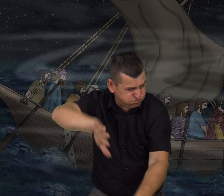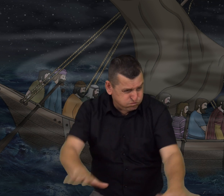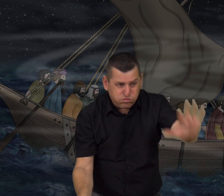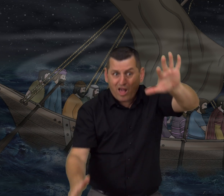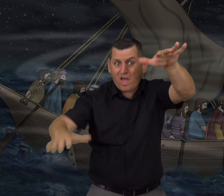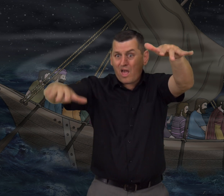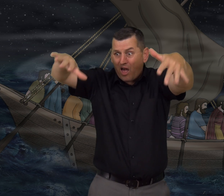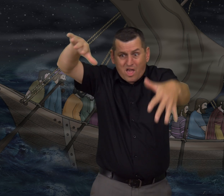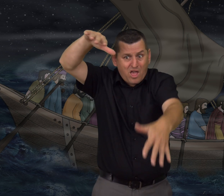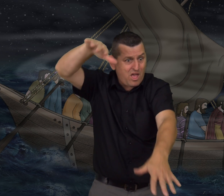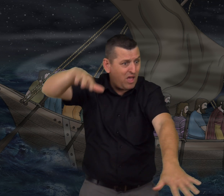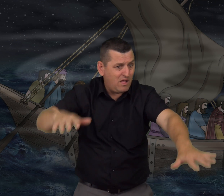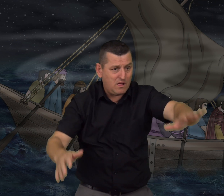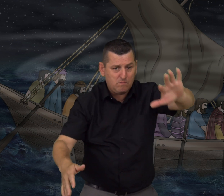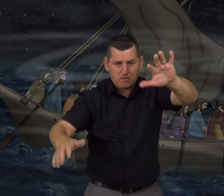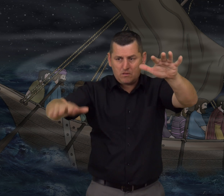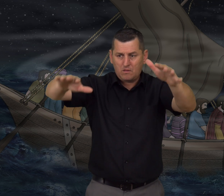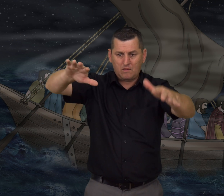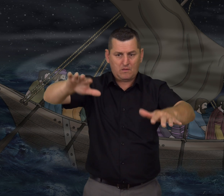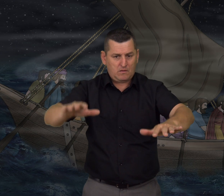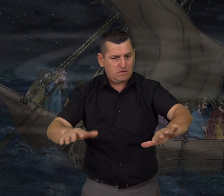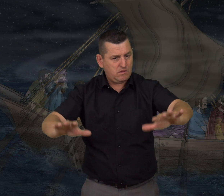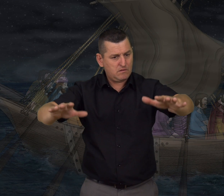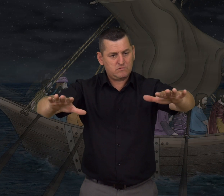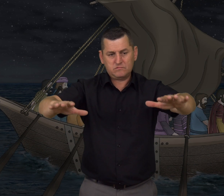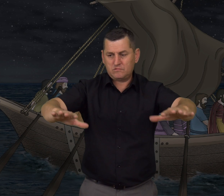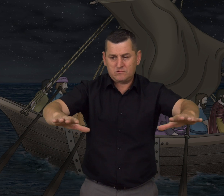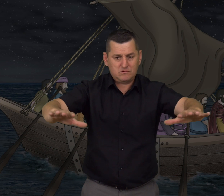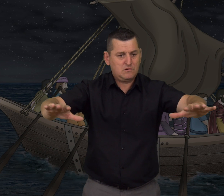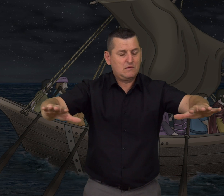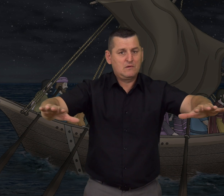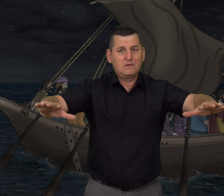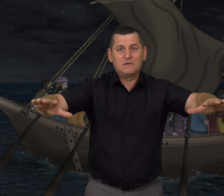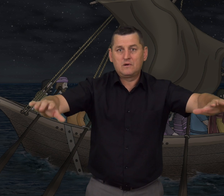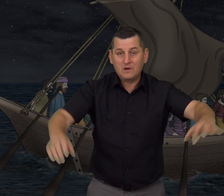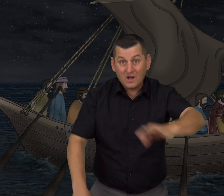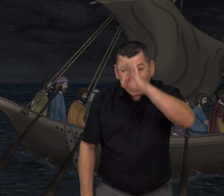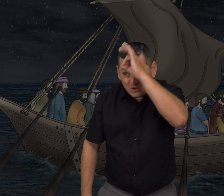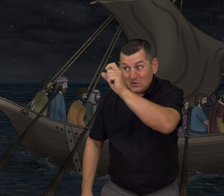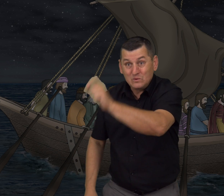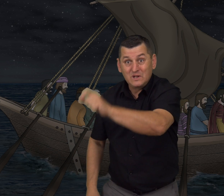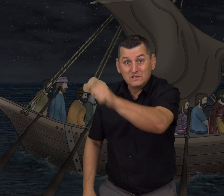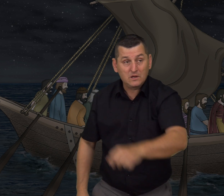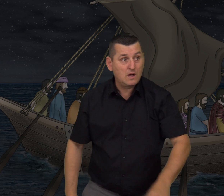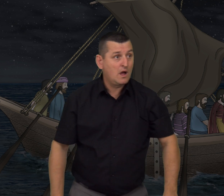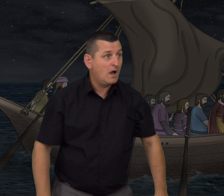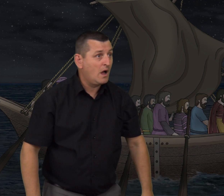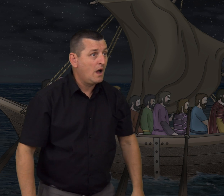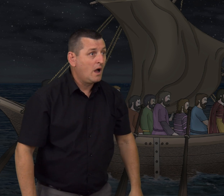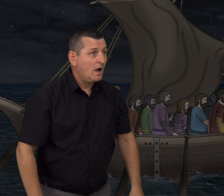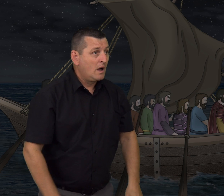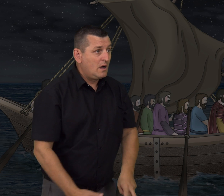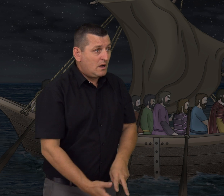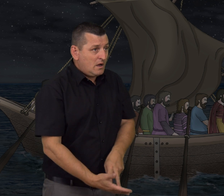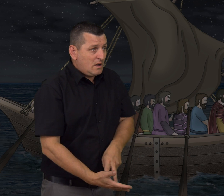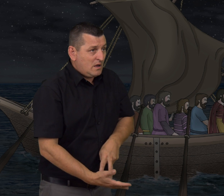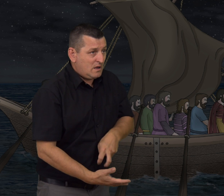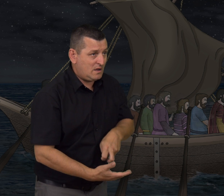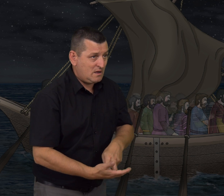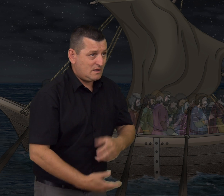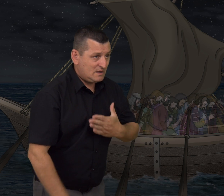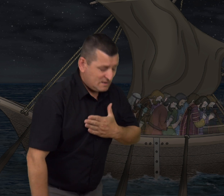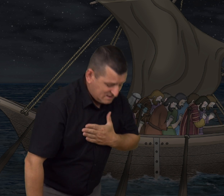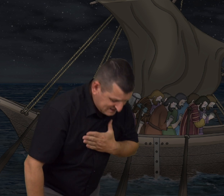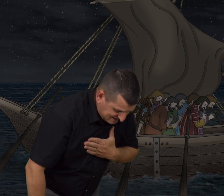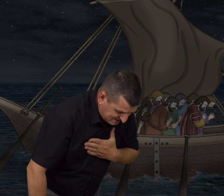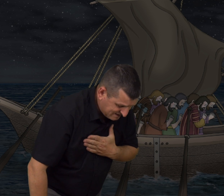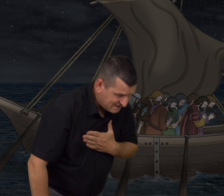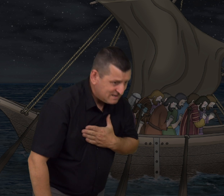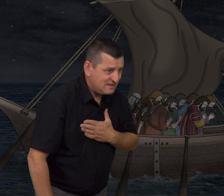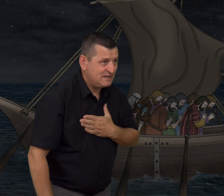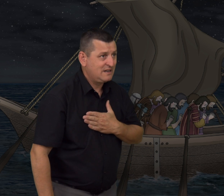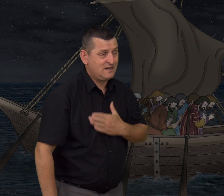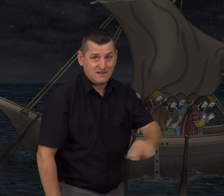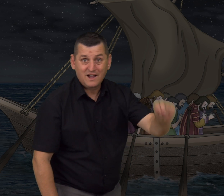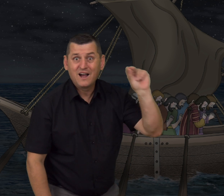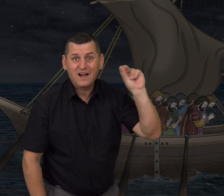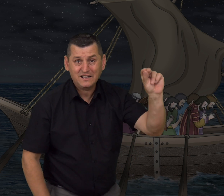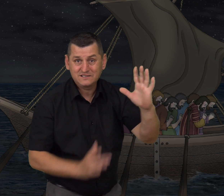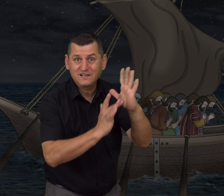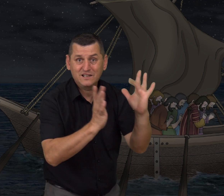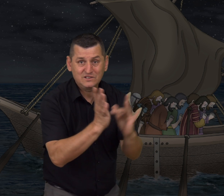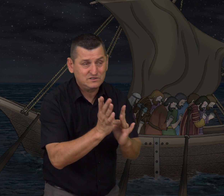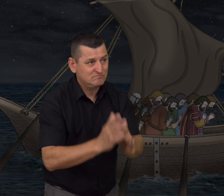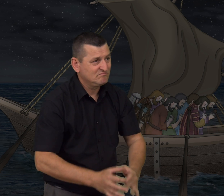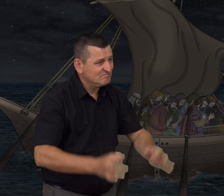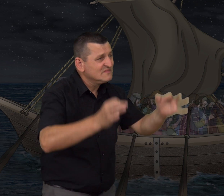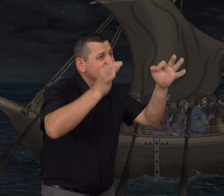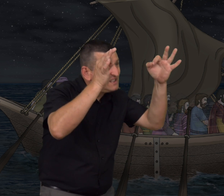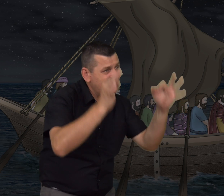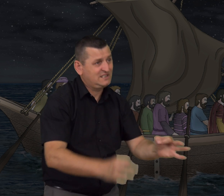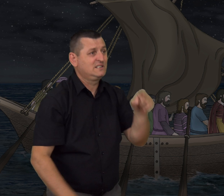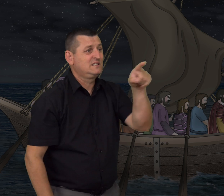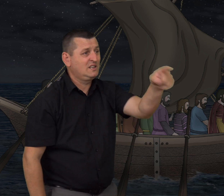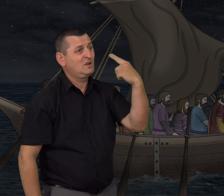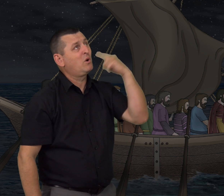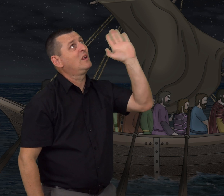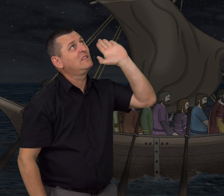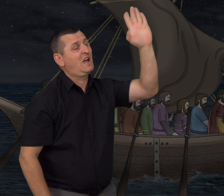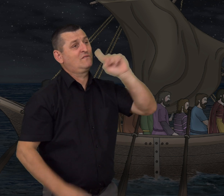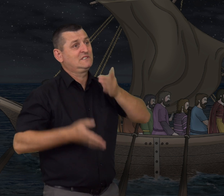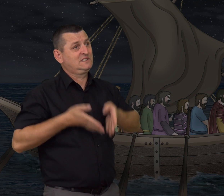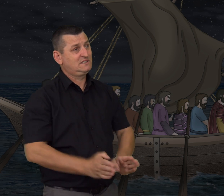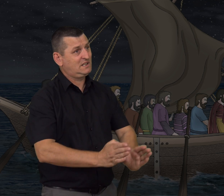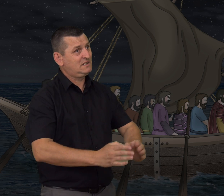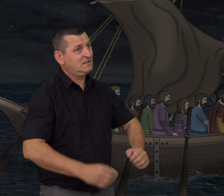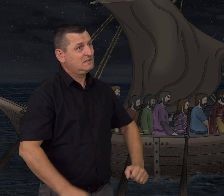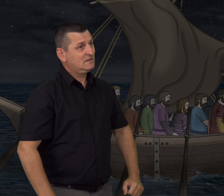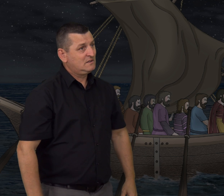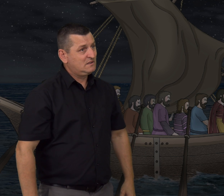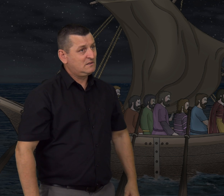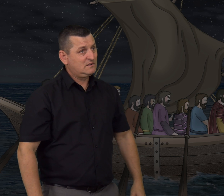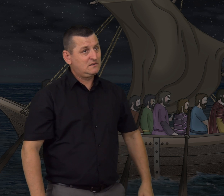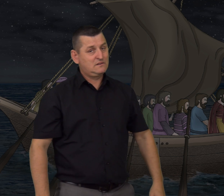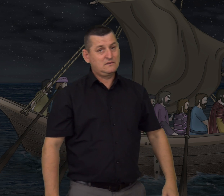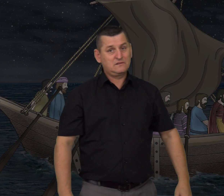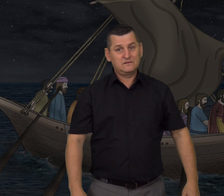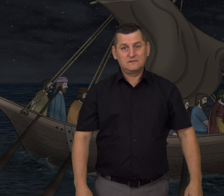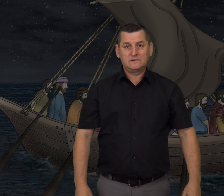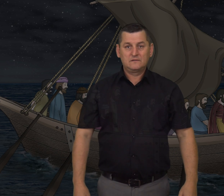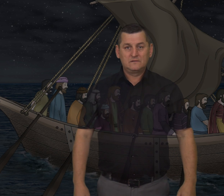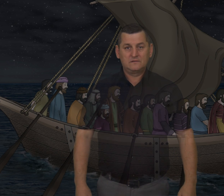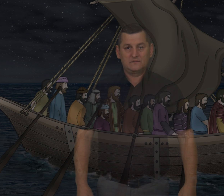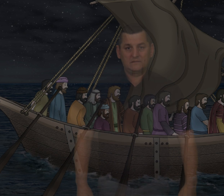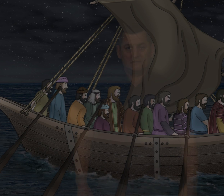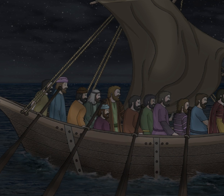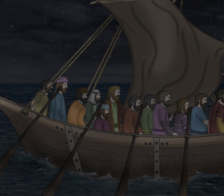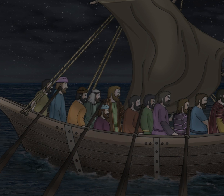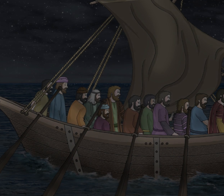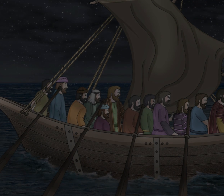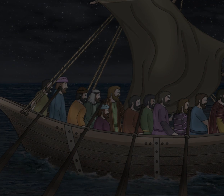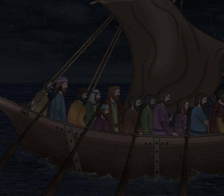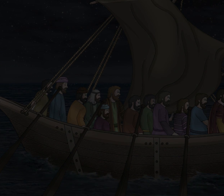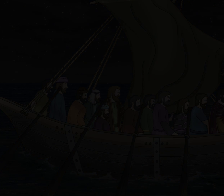Then those who were in the boat worshiped Him, saying, “Truly You are the Son of God!”